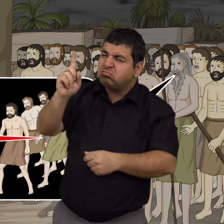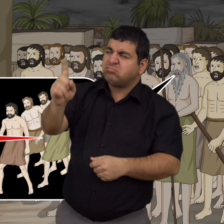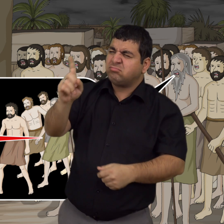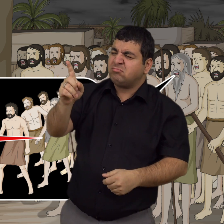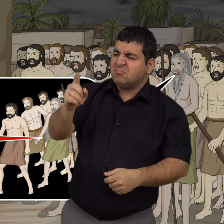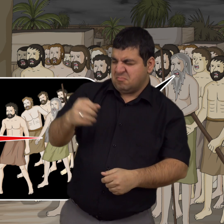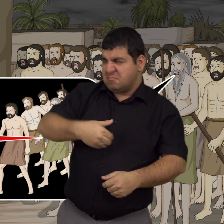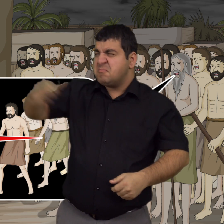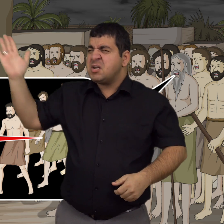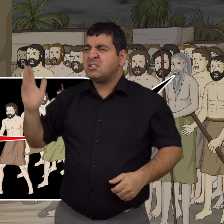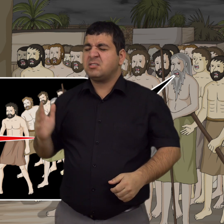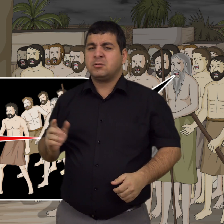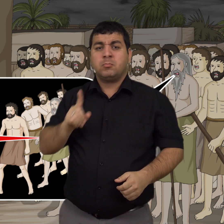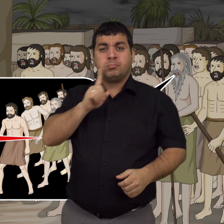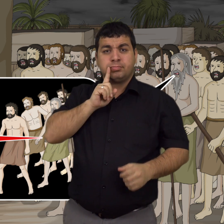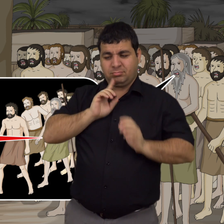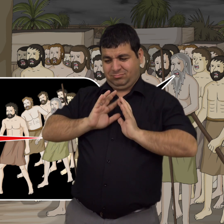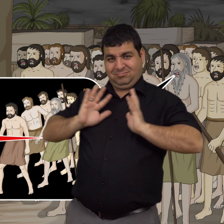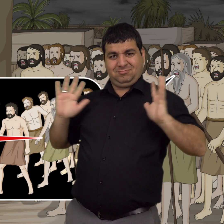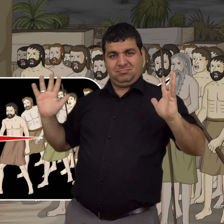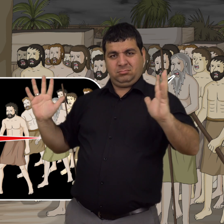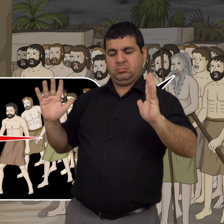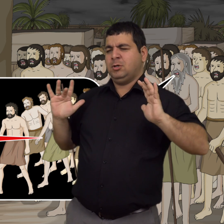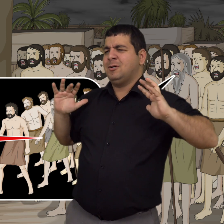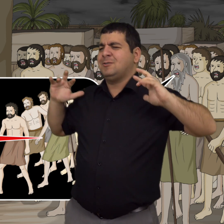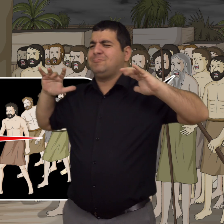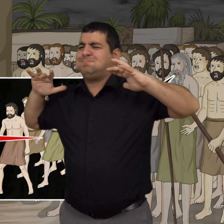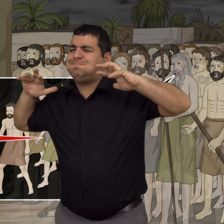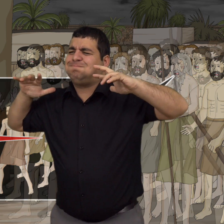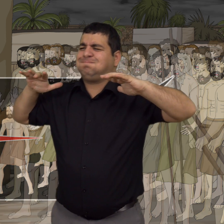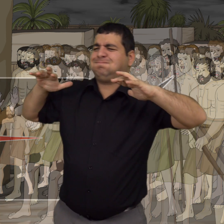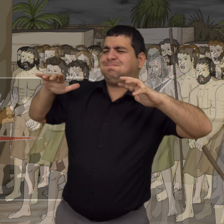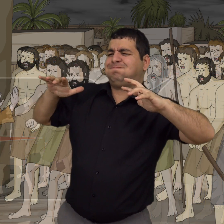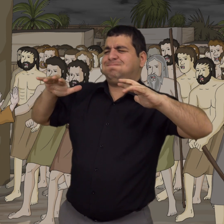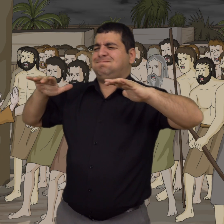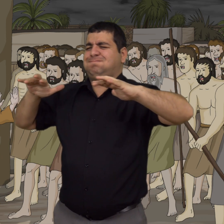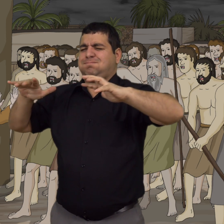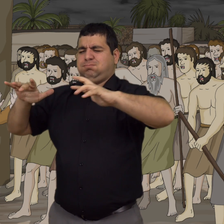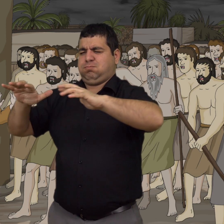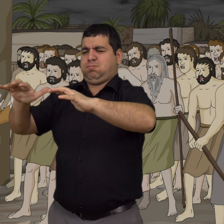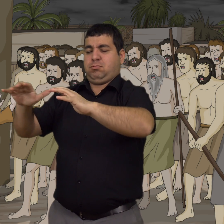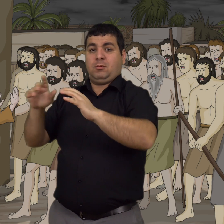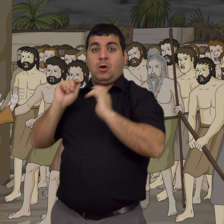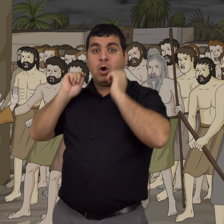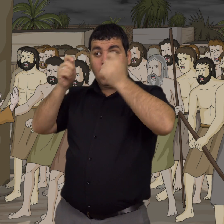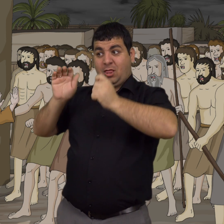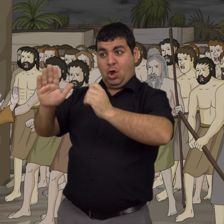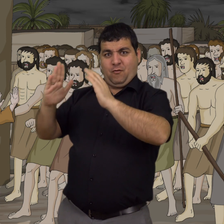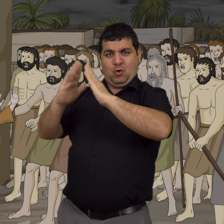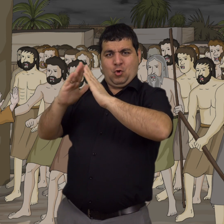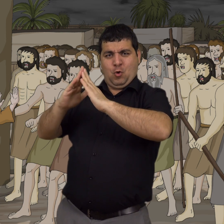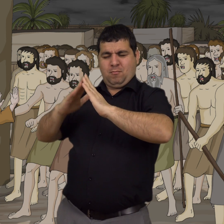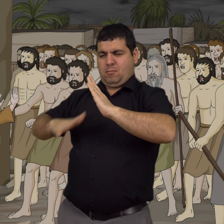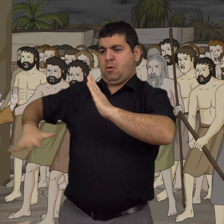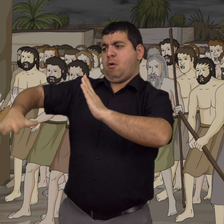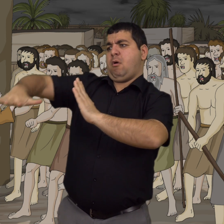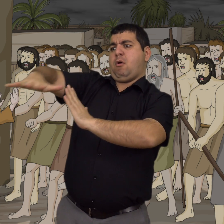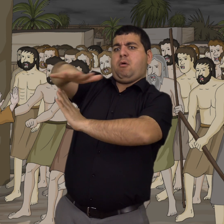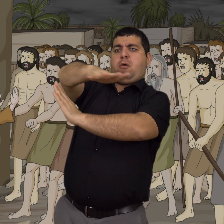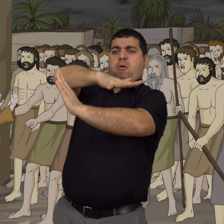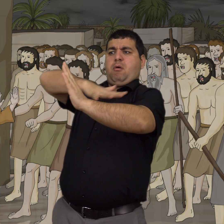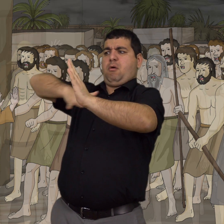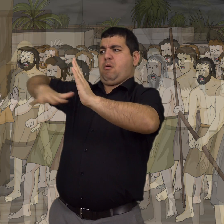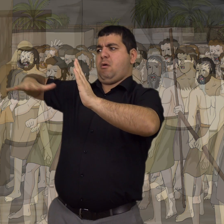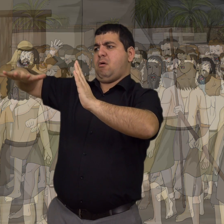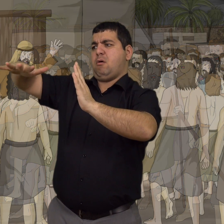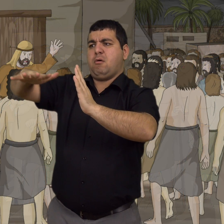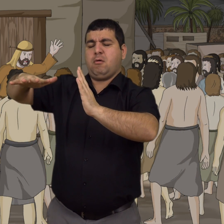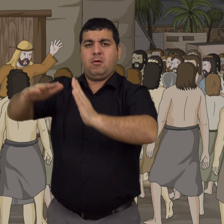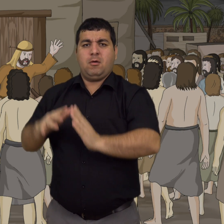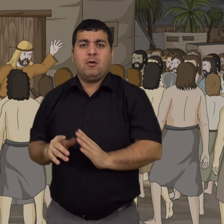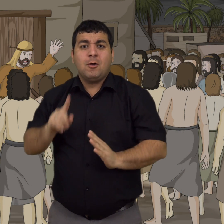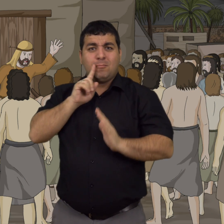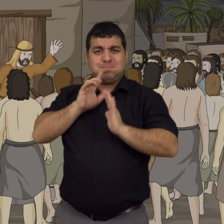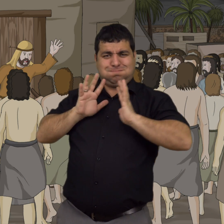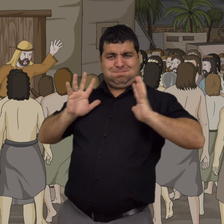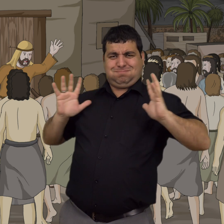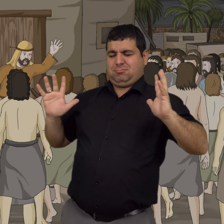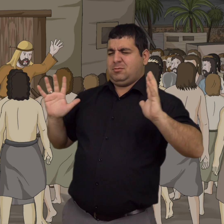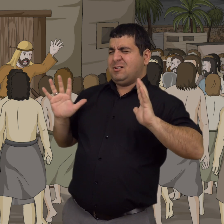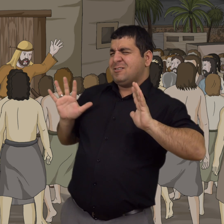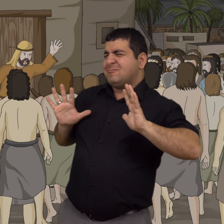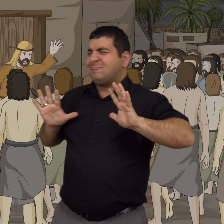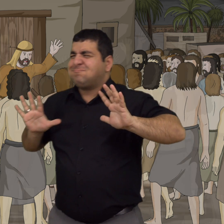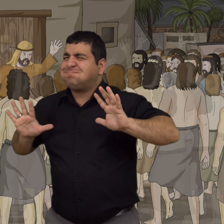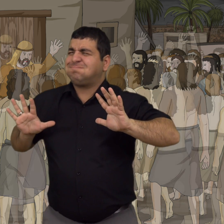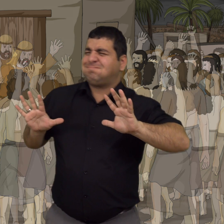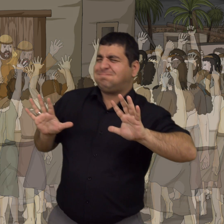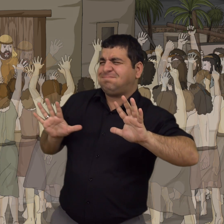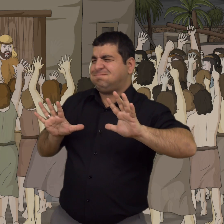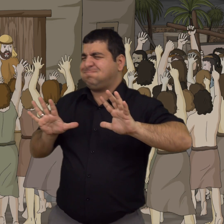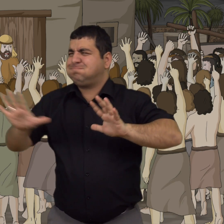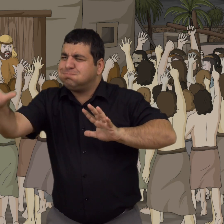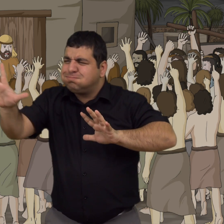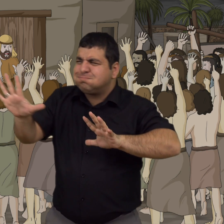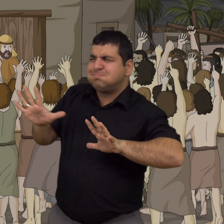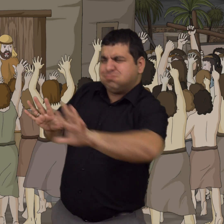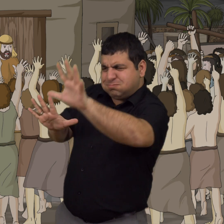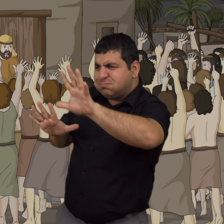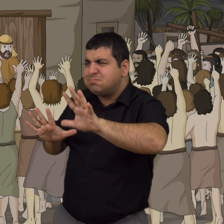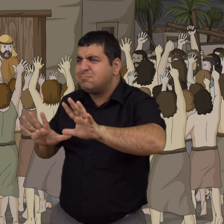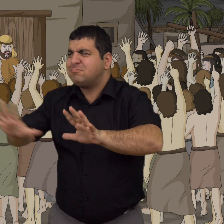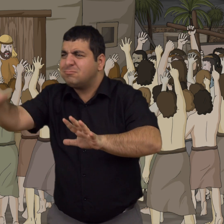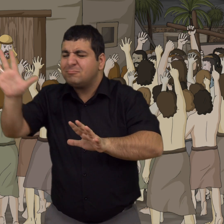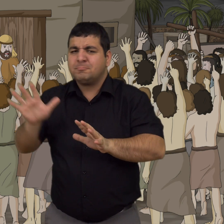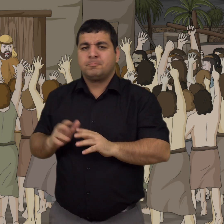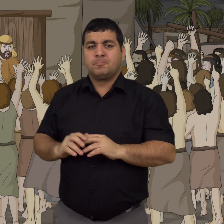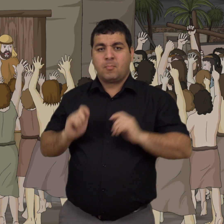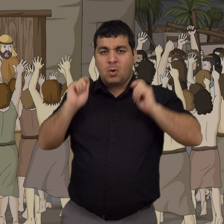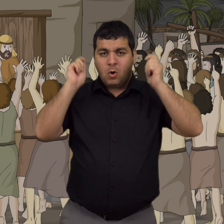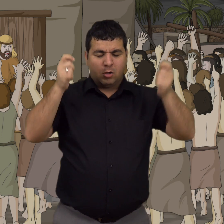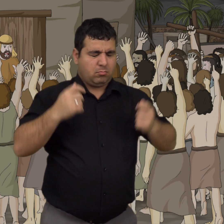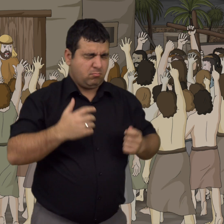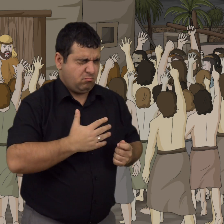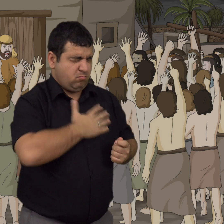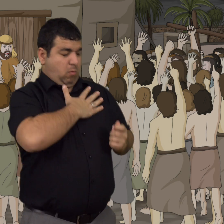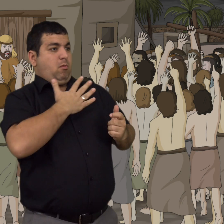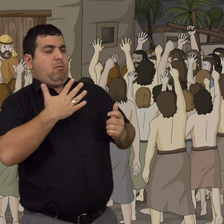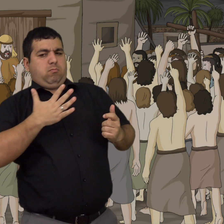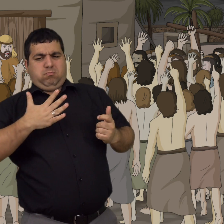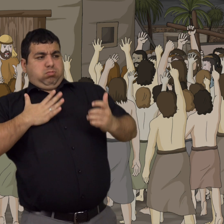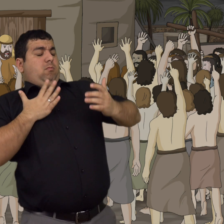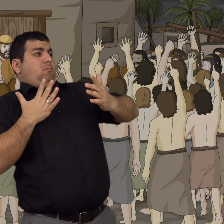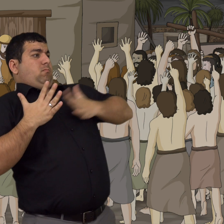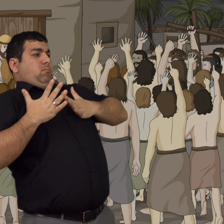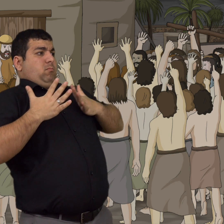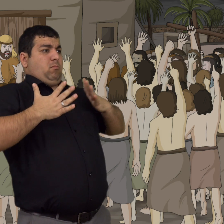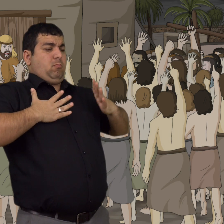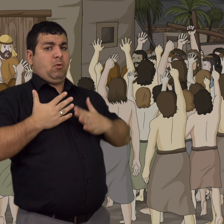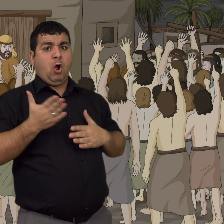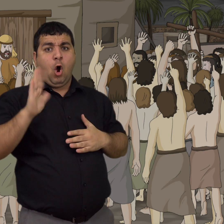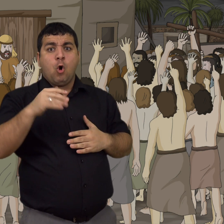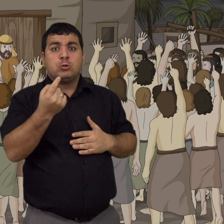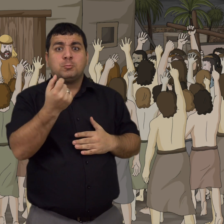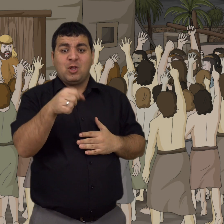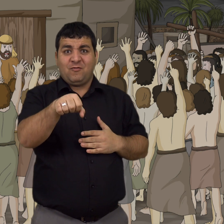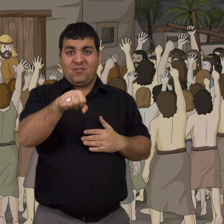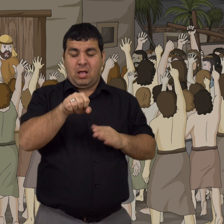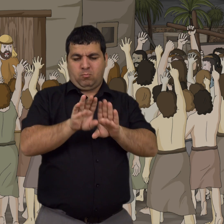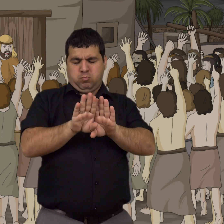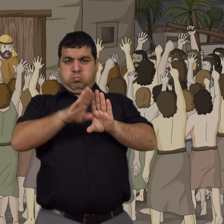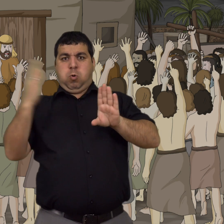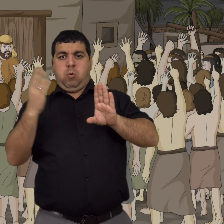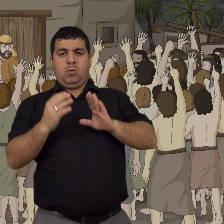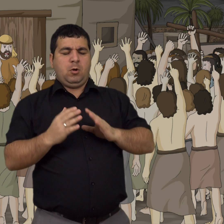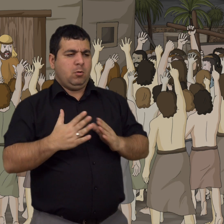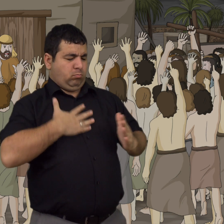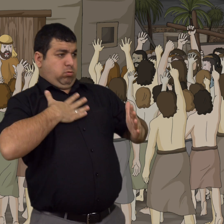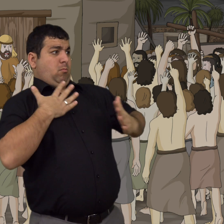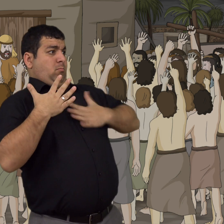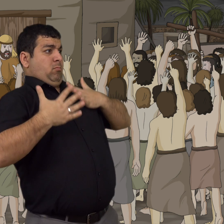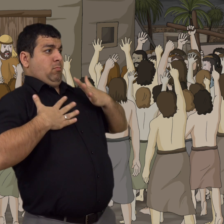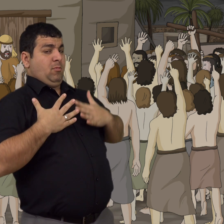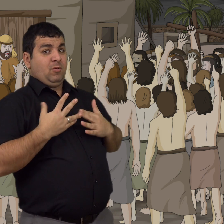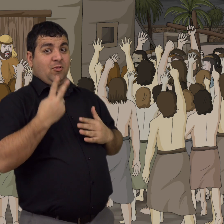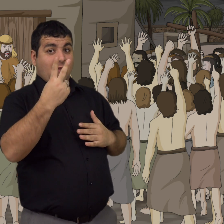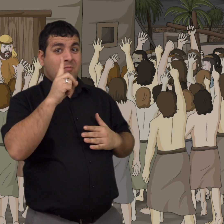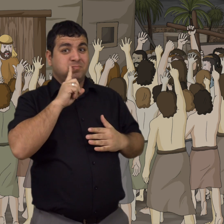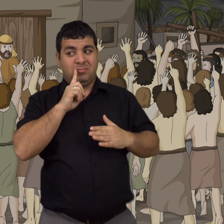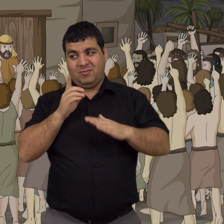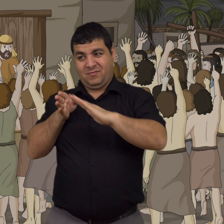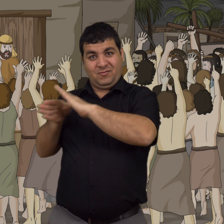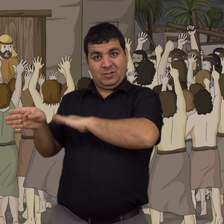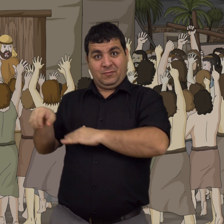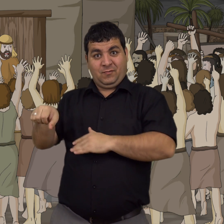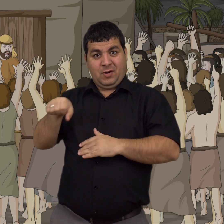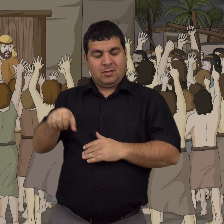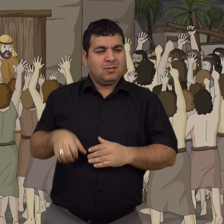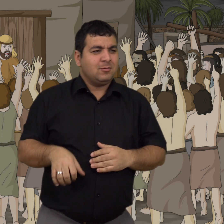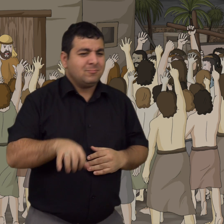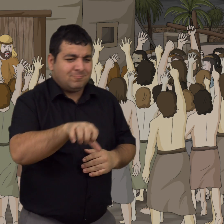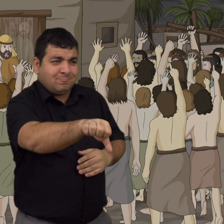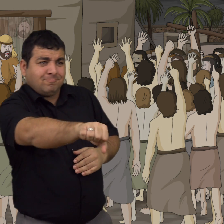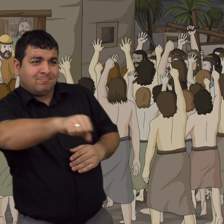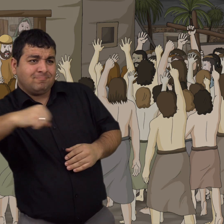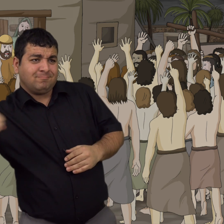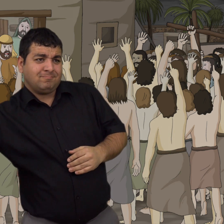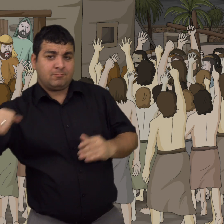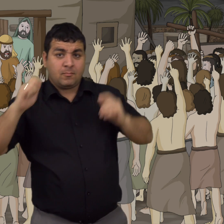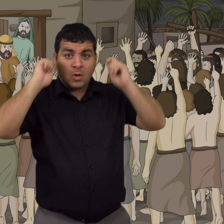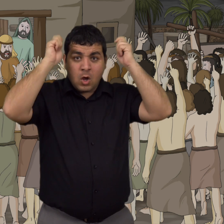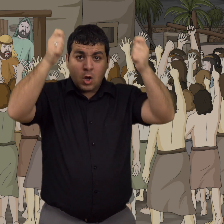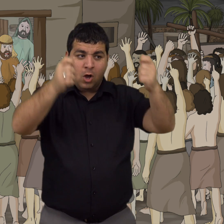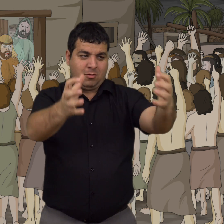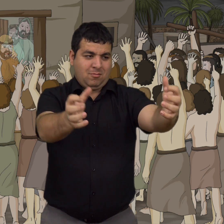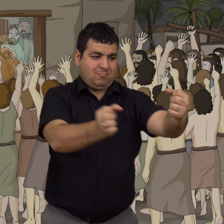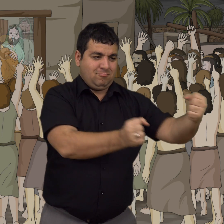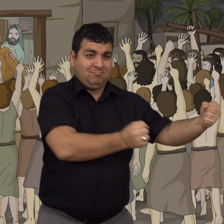Now we will treat you worse than them.” And they pressed in on Lot and moved in to break down the door.